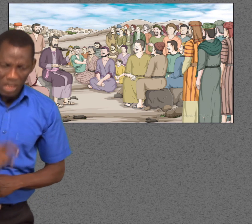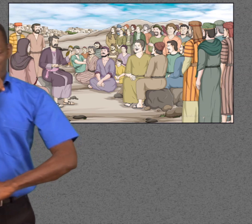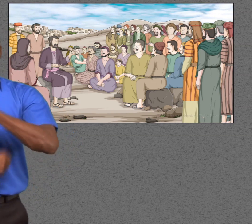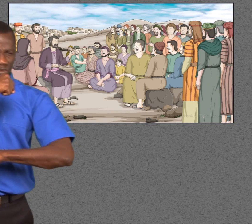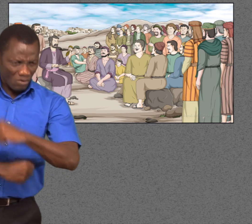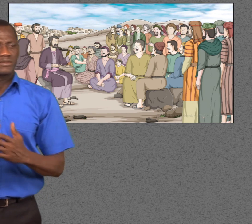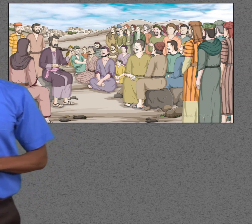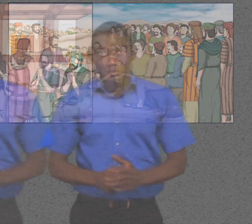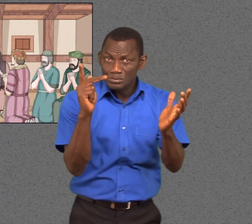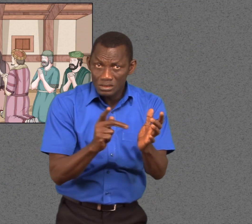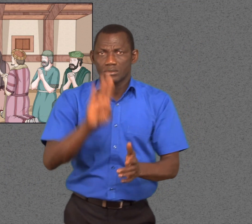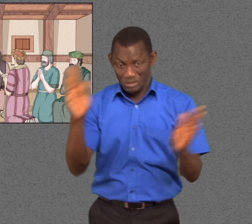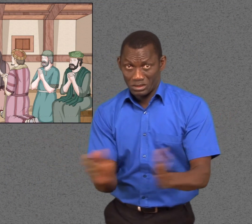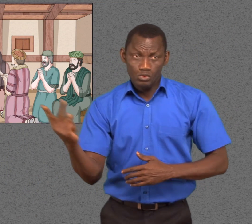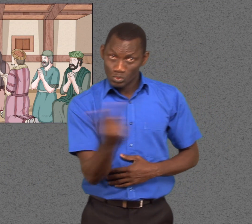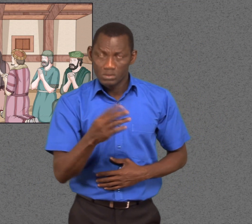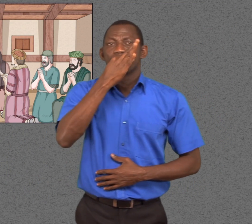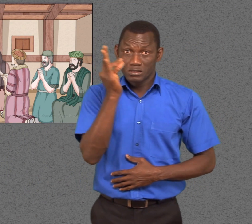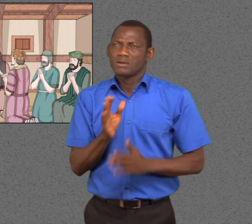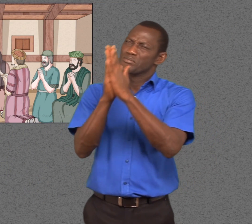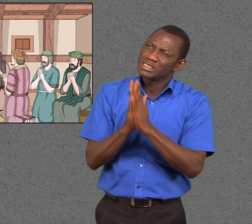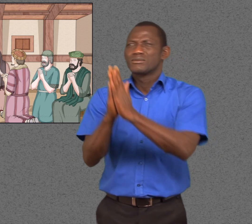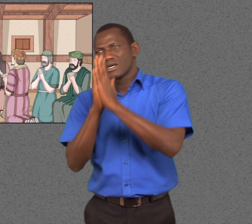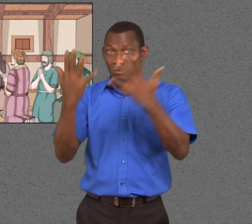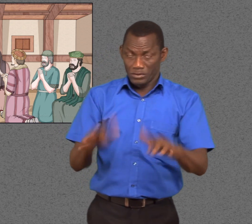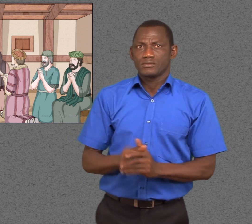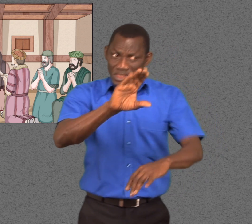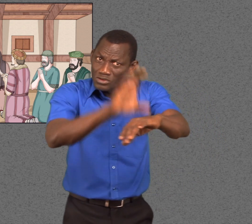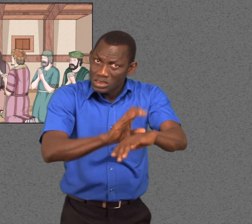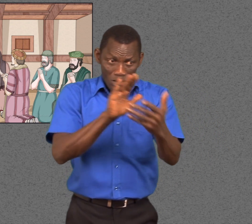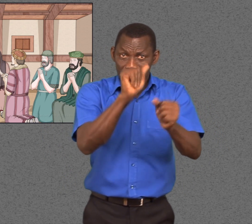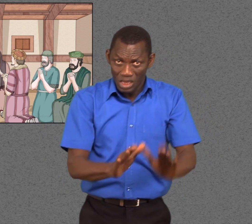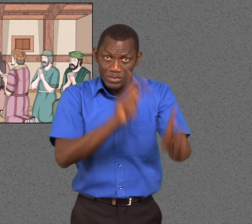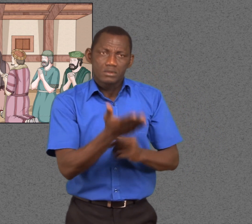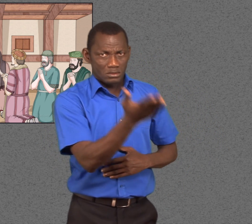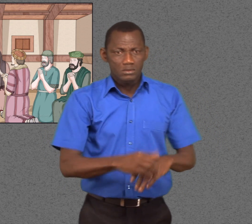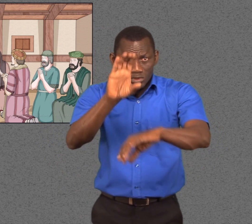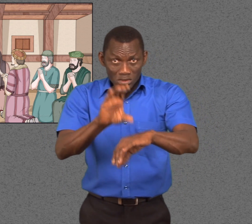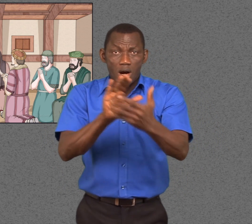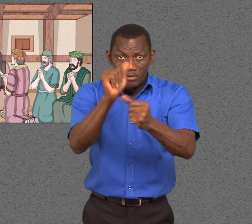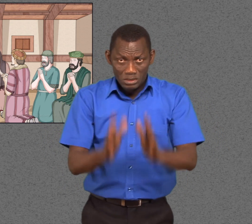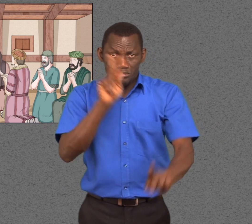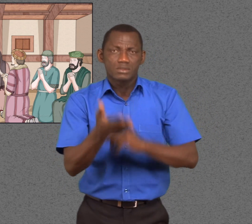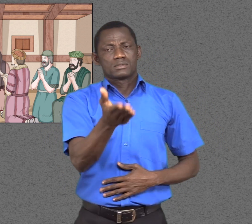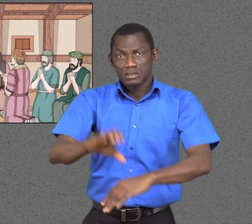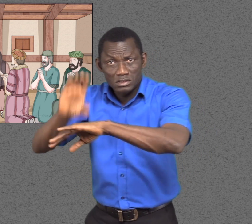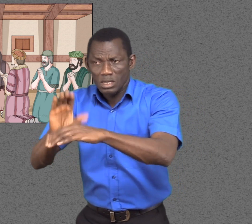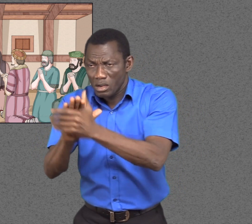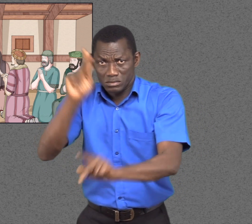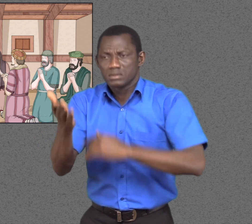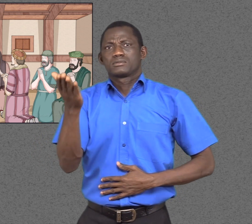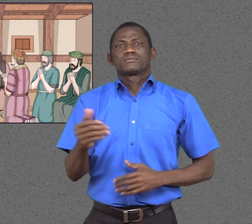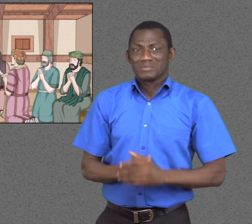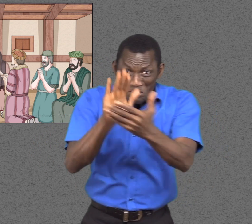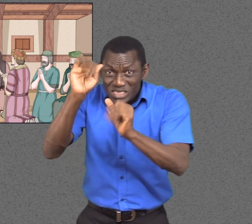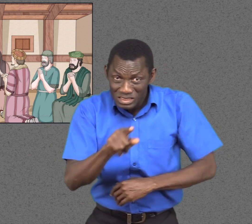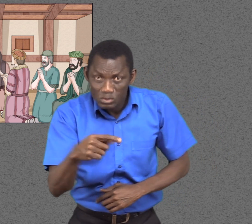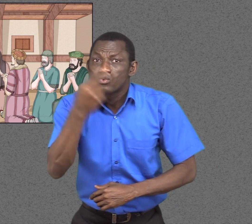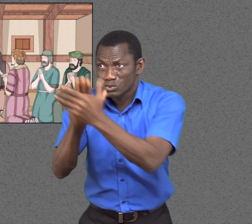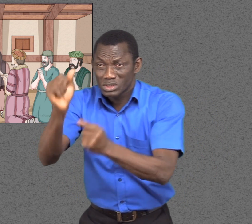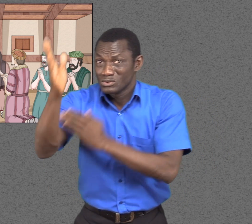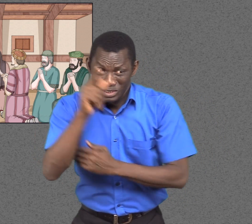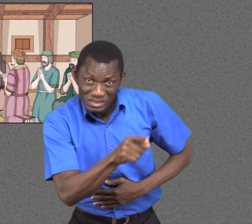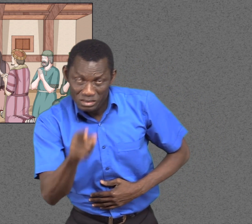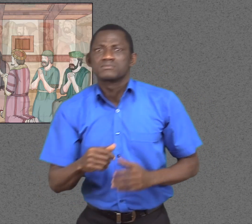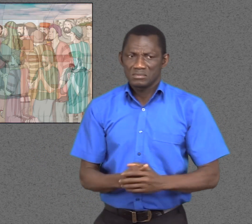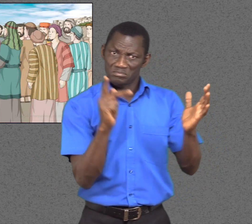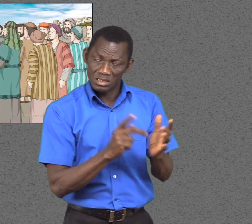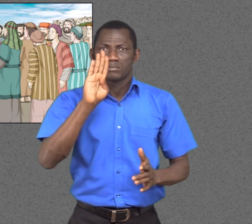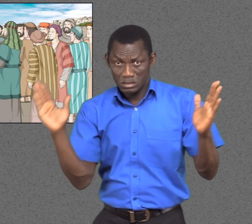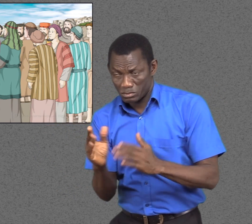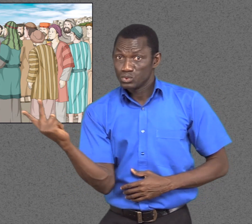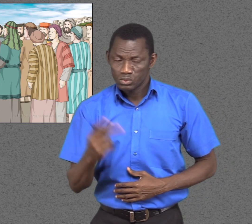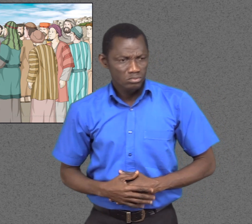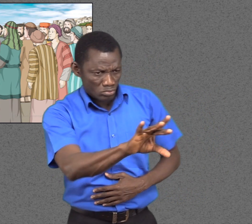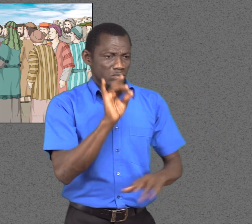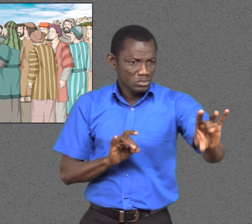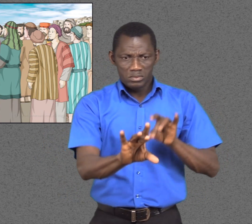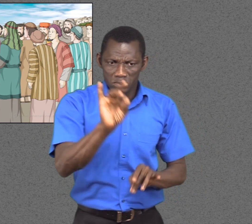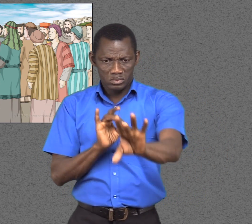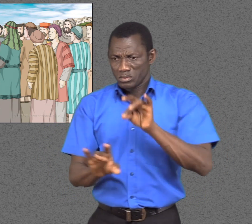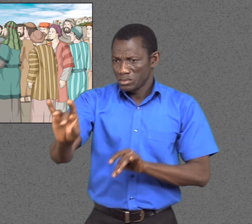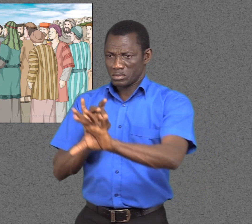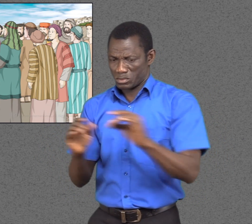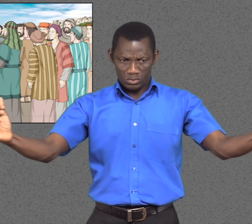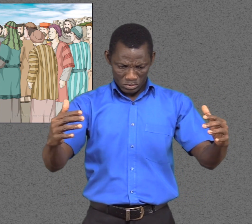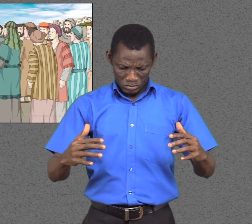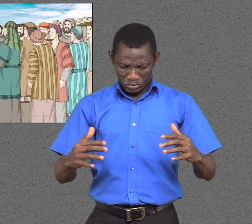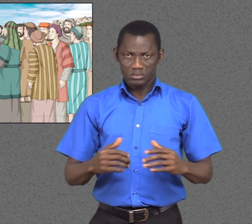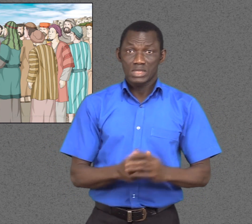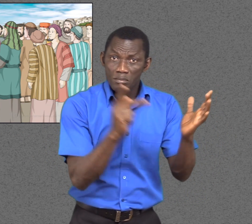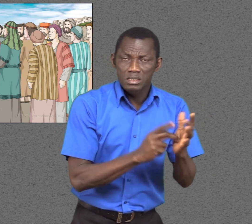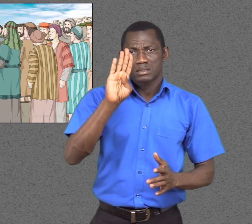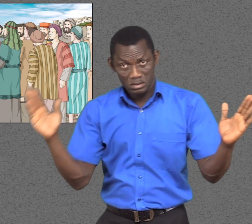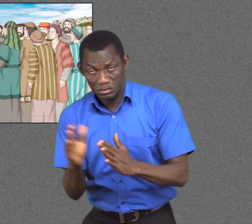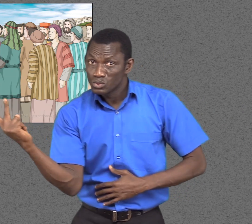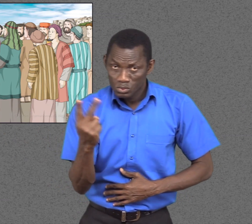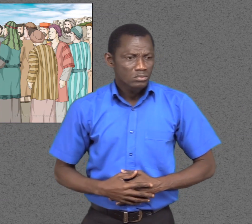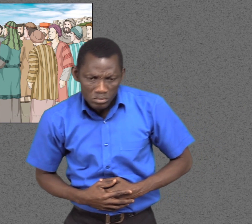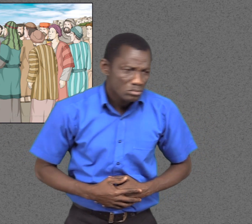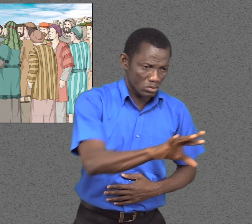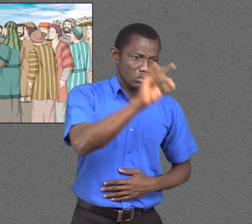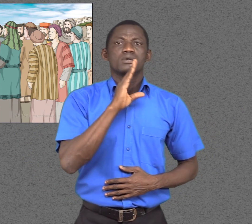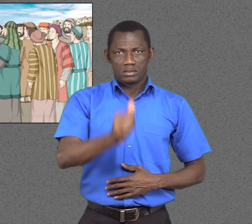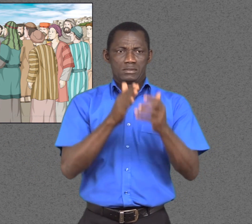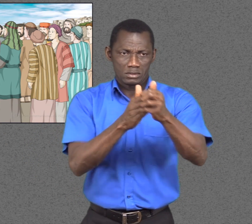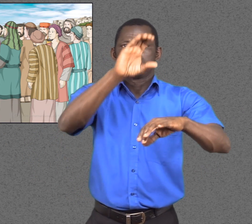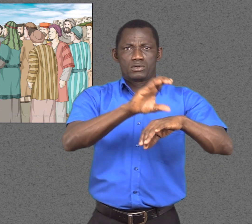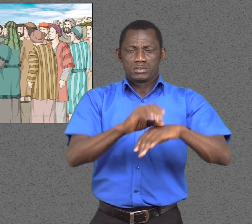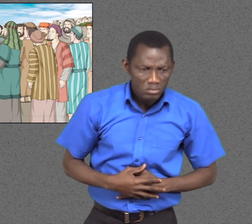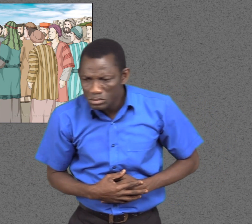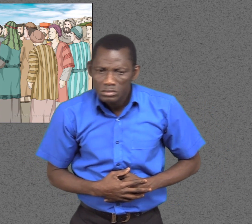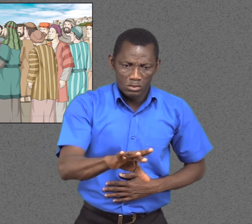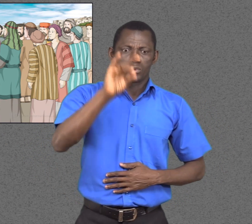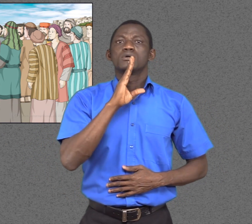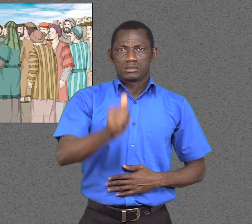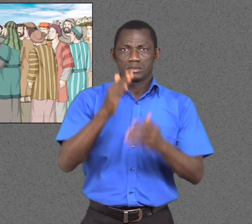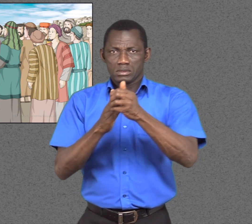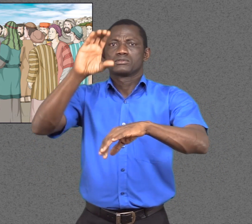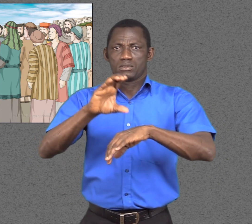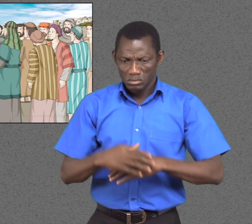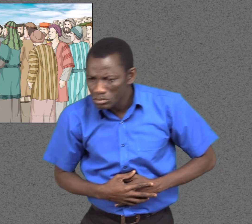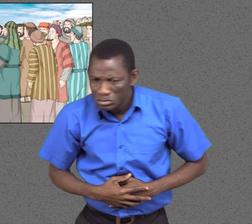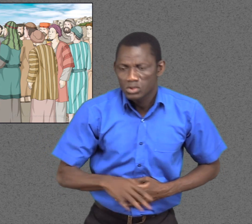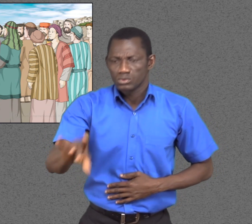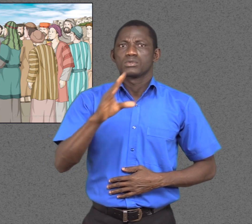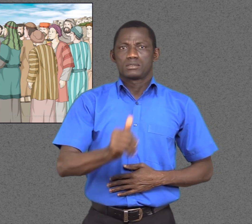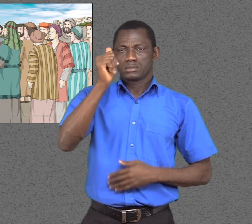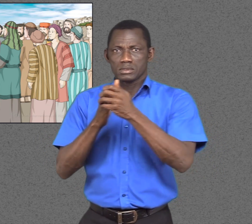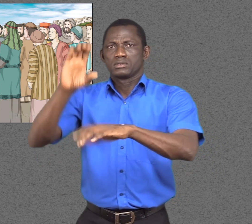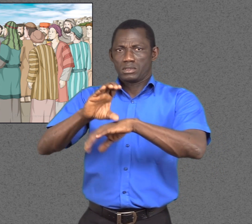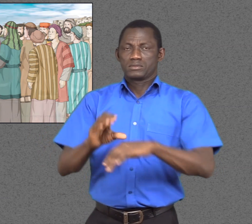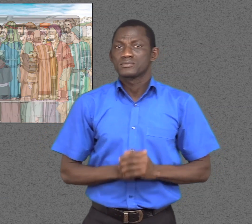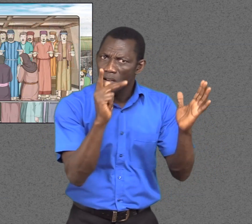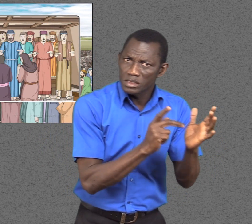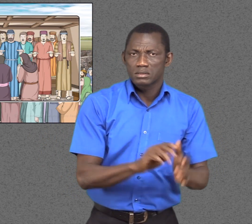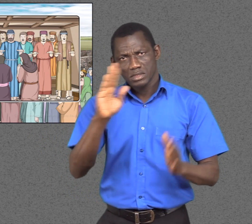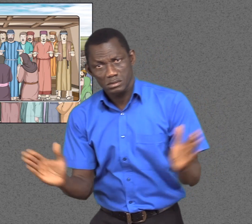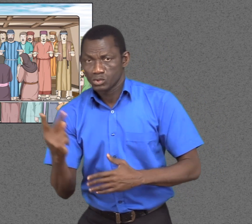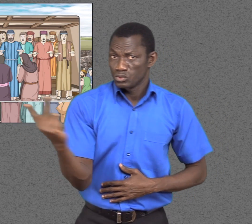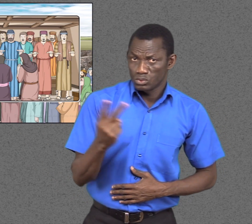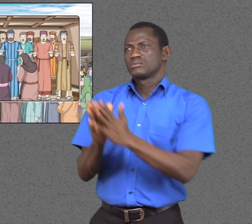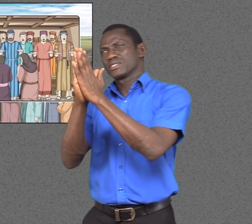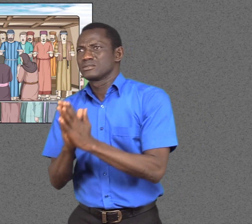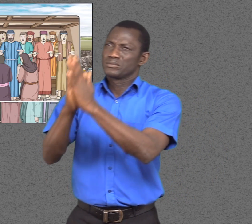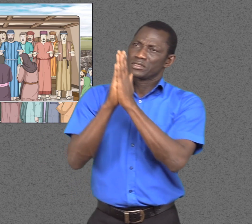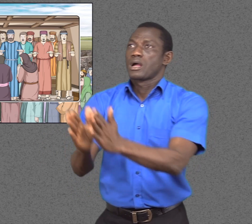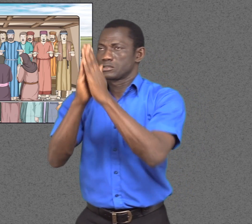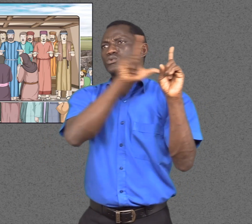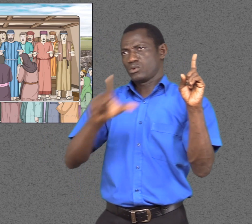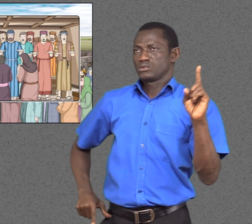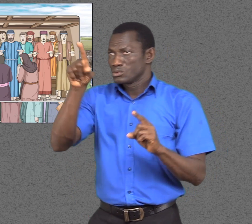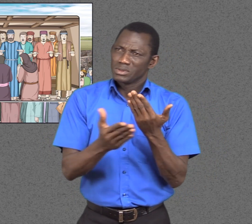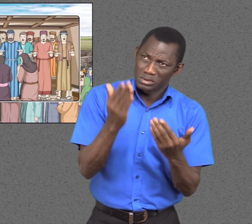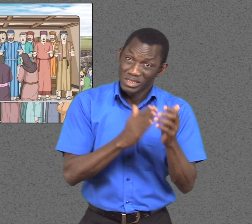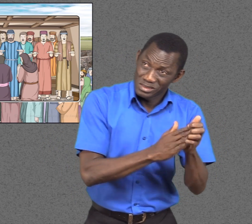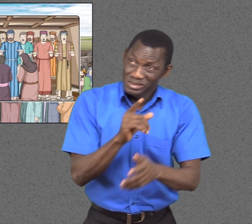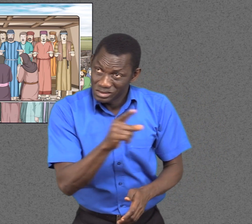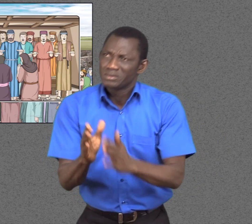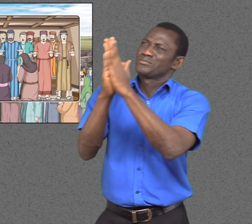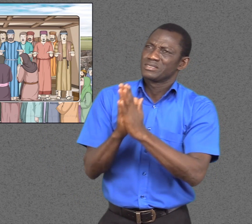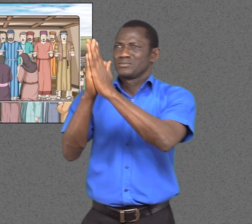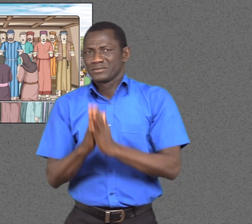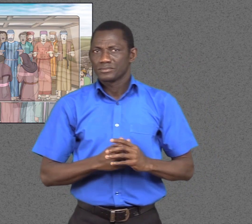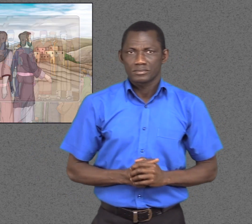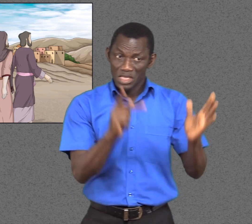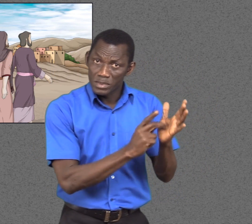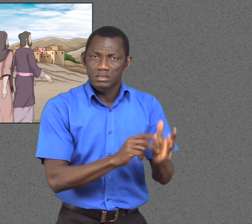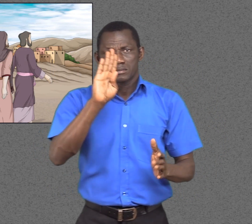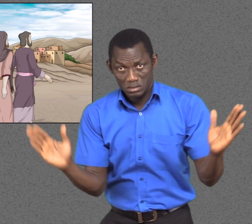Paul and Barnabas appointed elders for them in each church, praying and fasting as they entrusted them to the Lord, in whom they had believed.